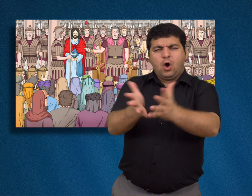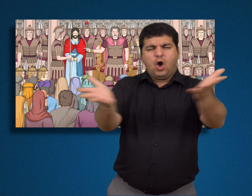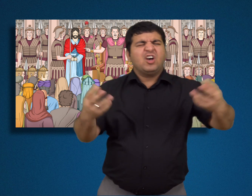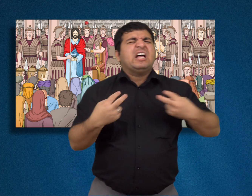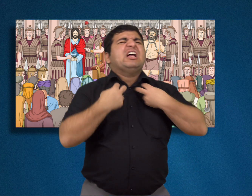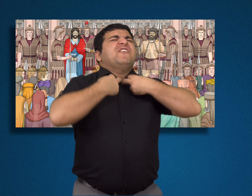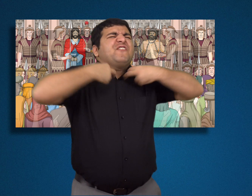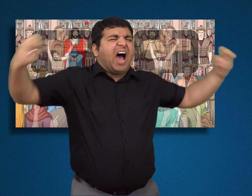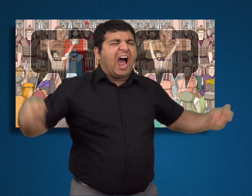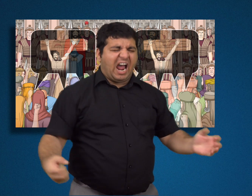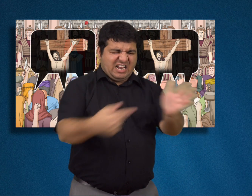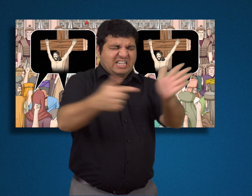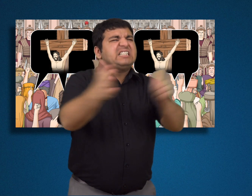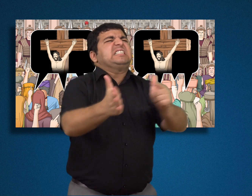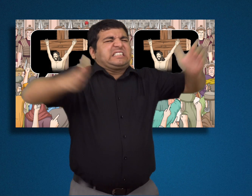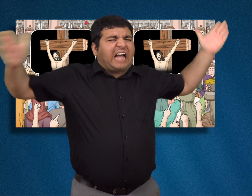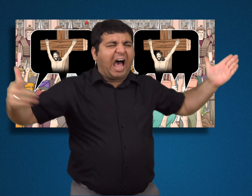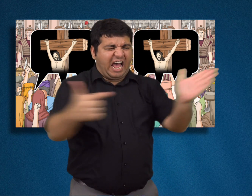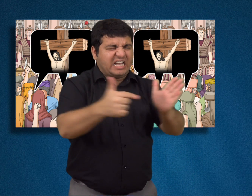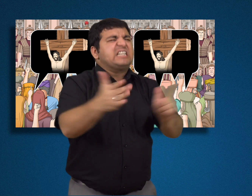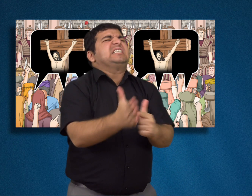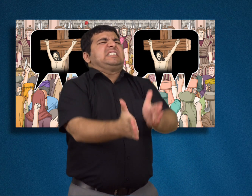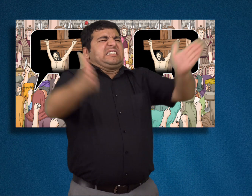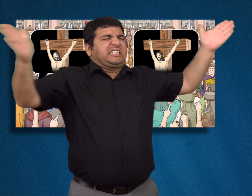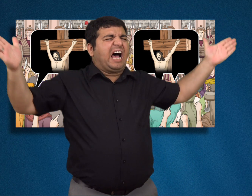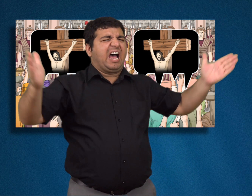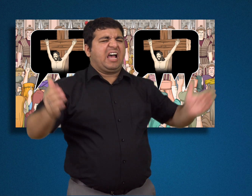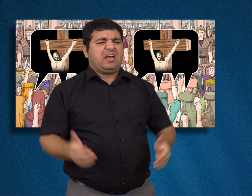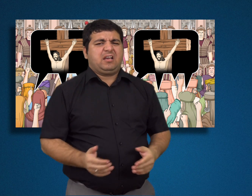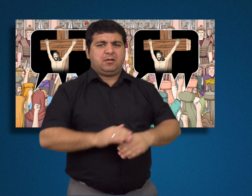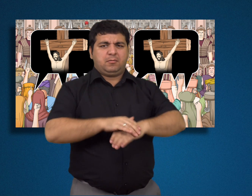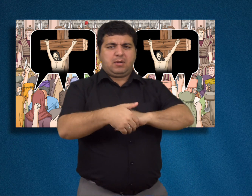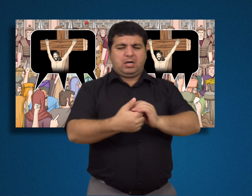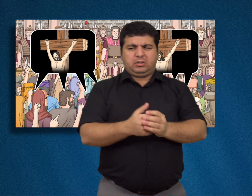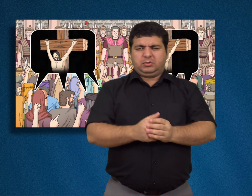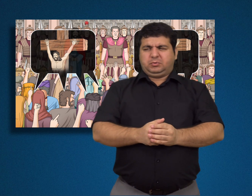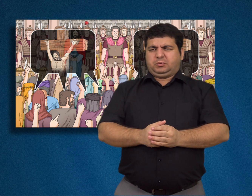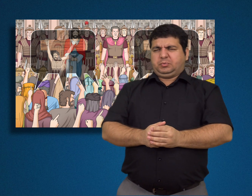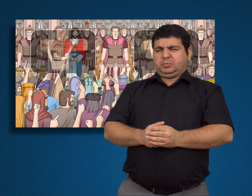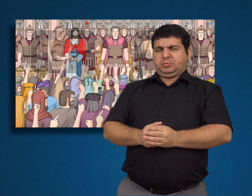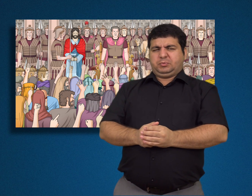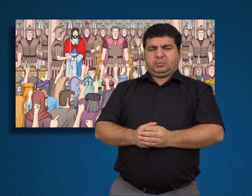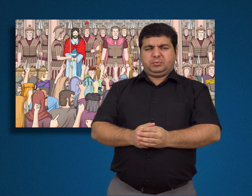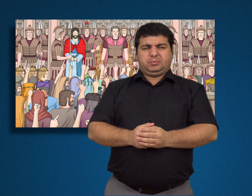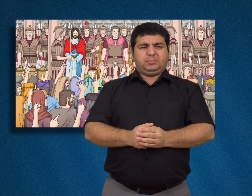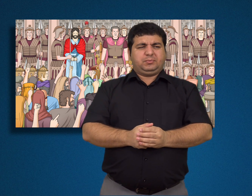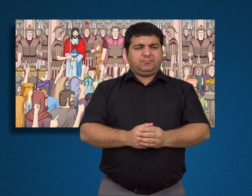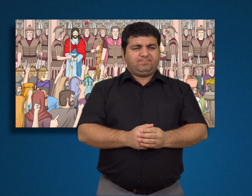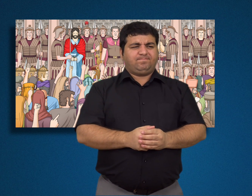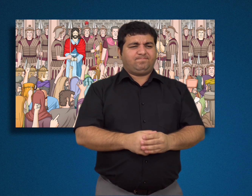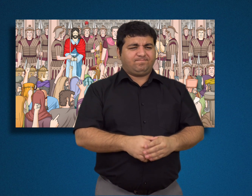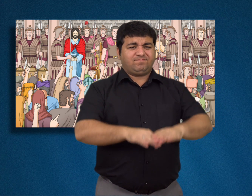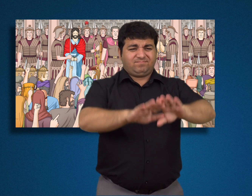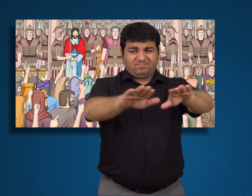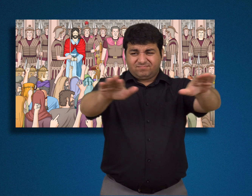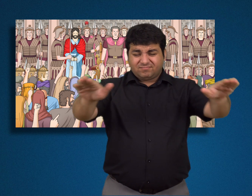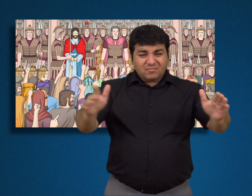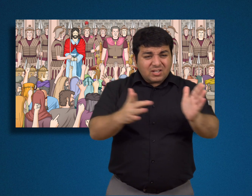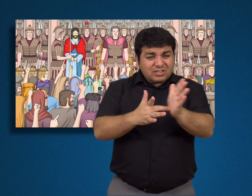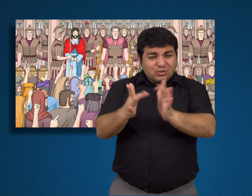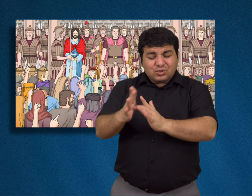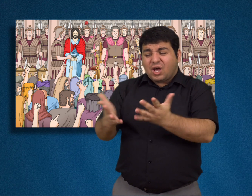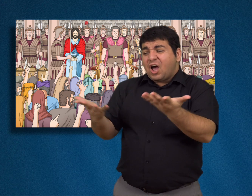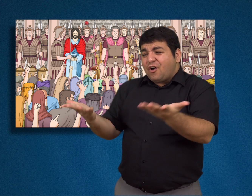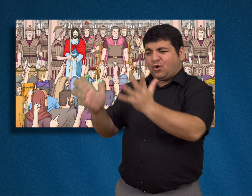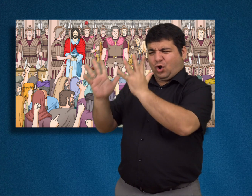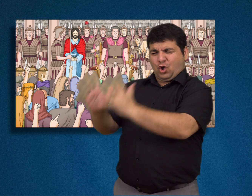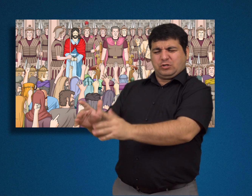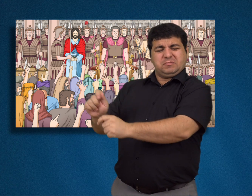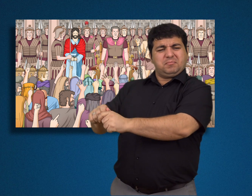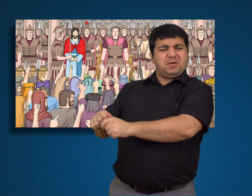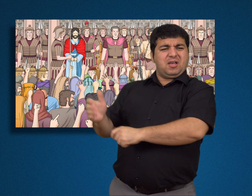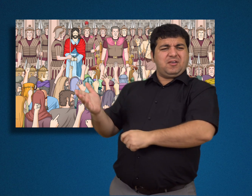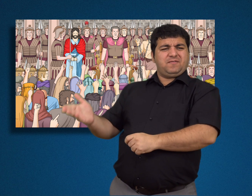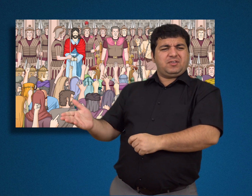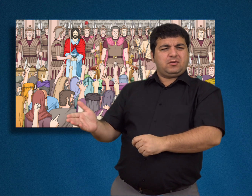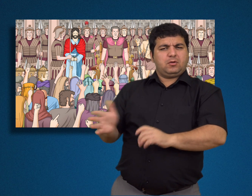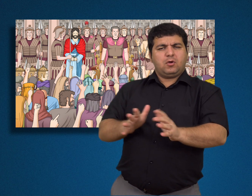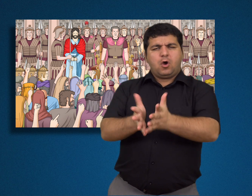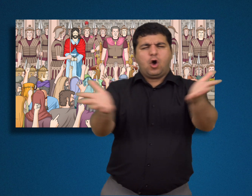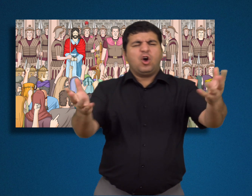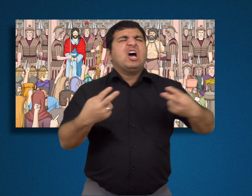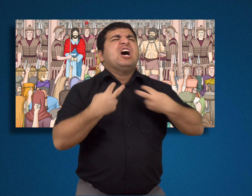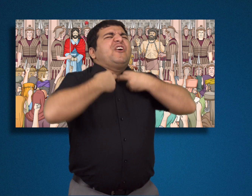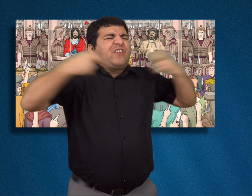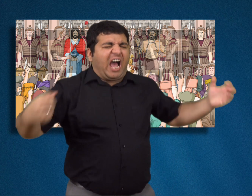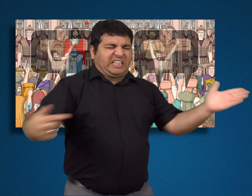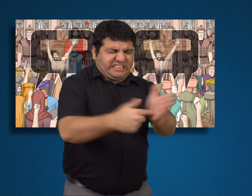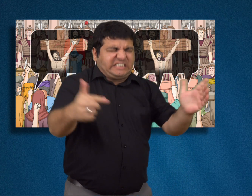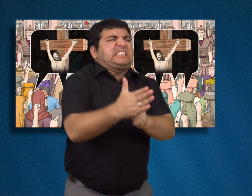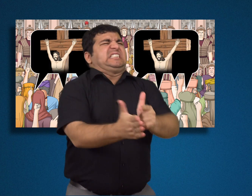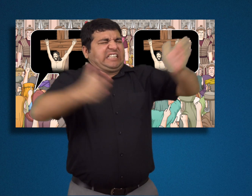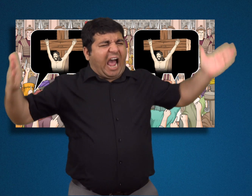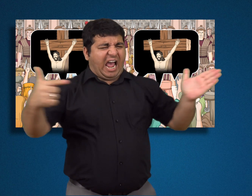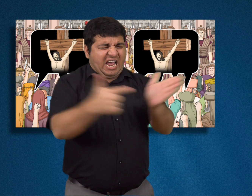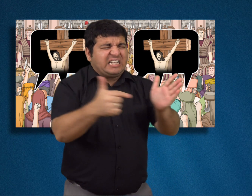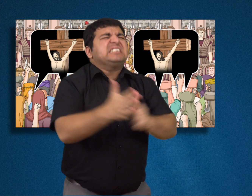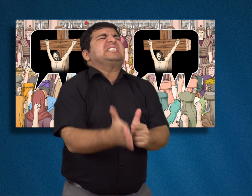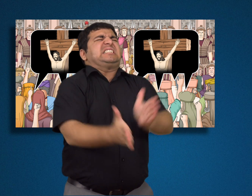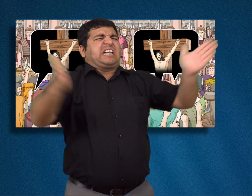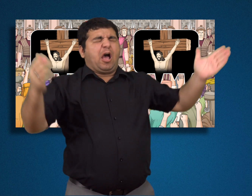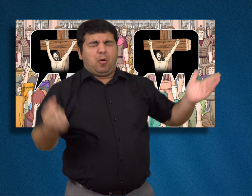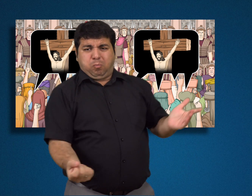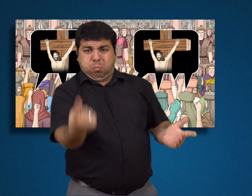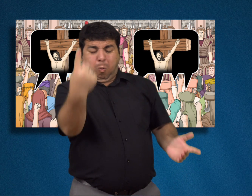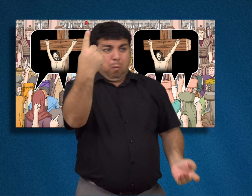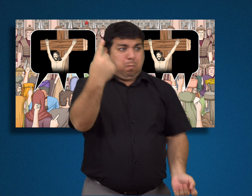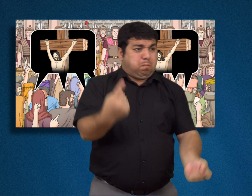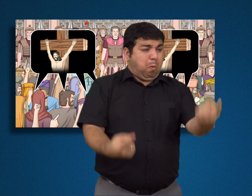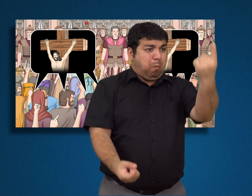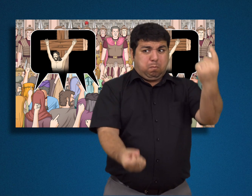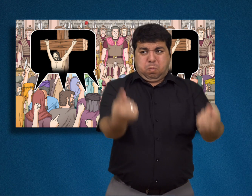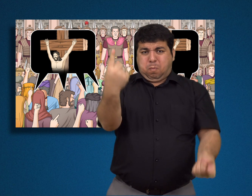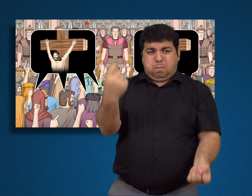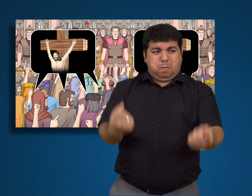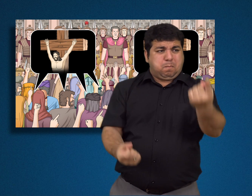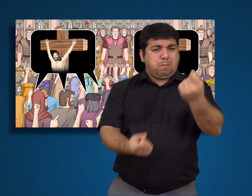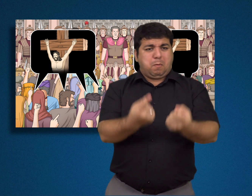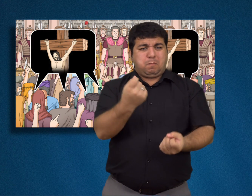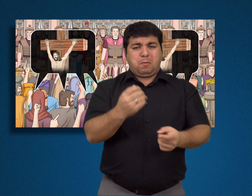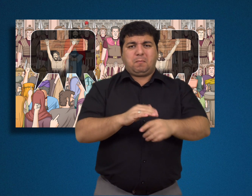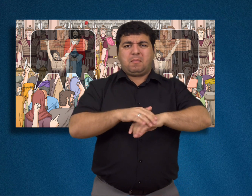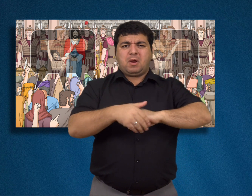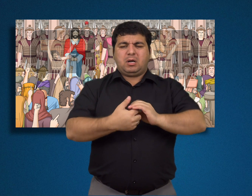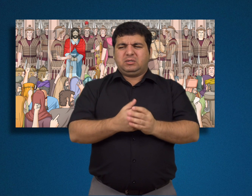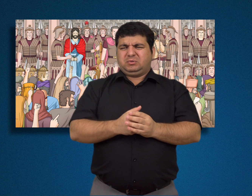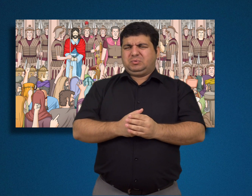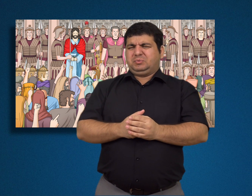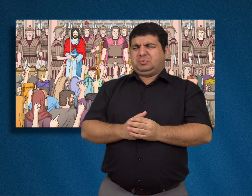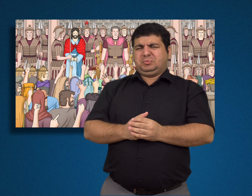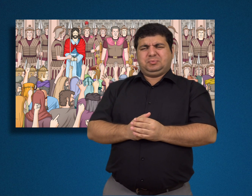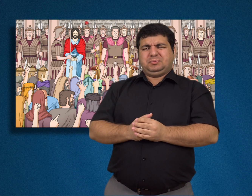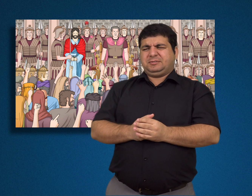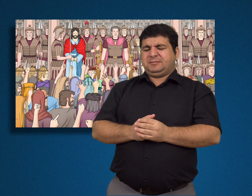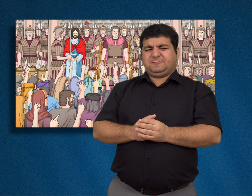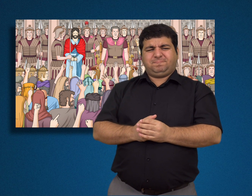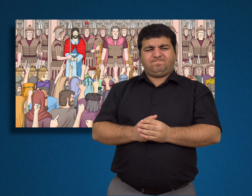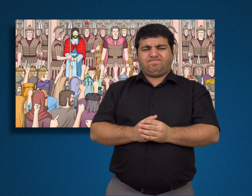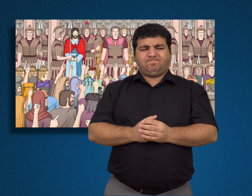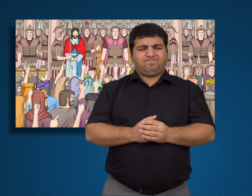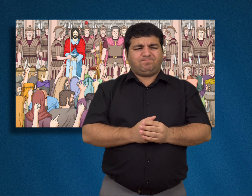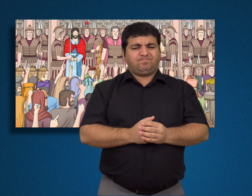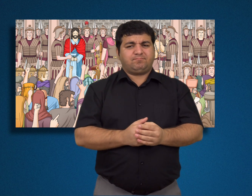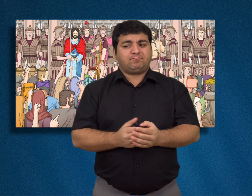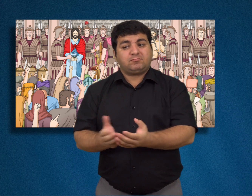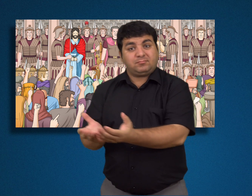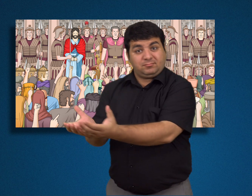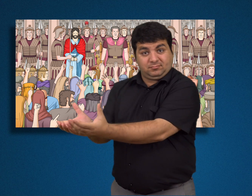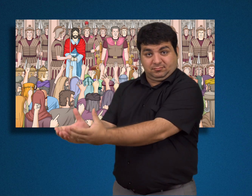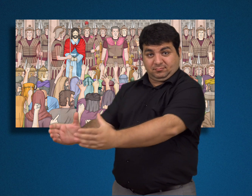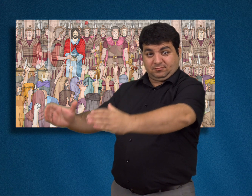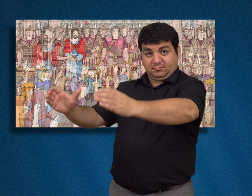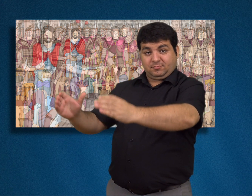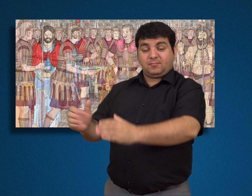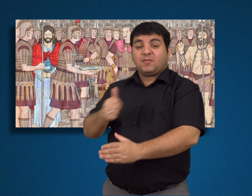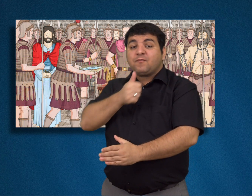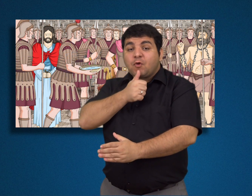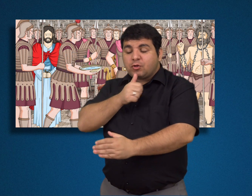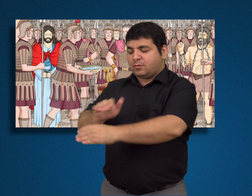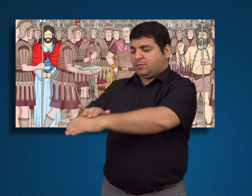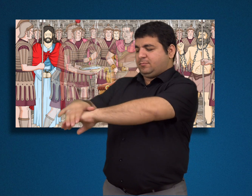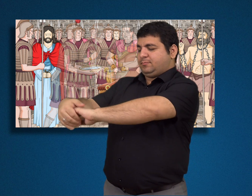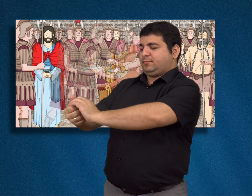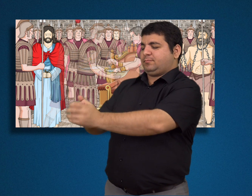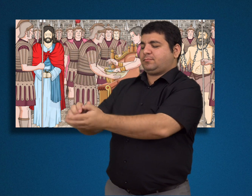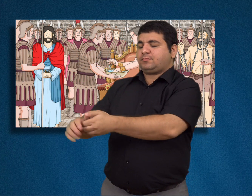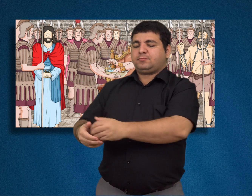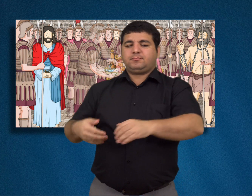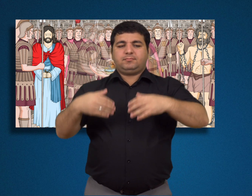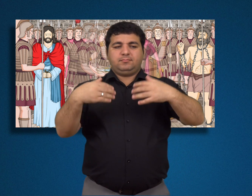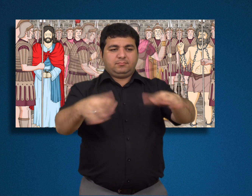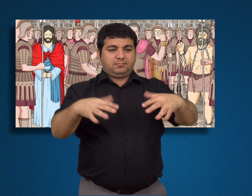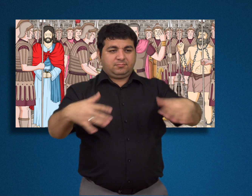They all answered, “Crucify Him!” “Why?” asked Pilate. “What evil has He done?” But they shouted all the louder, “Crucify Him!”